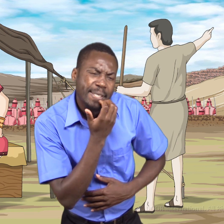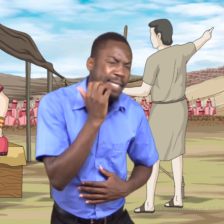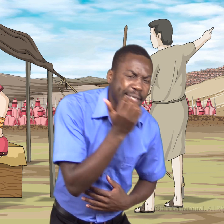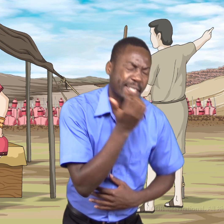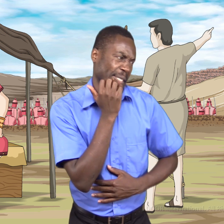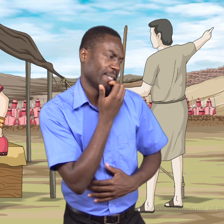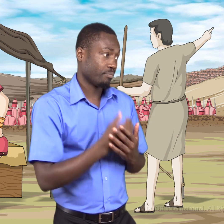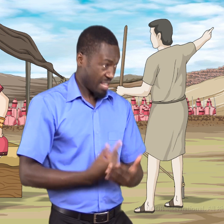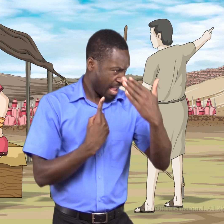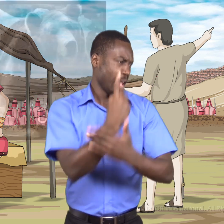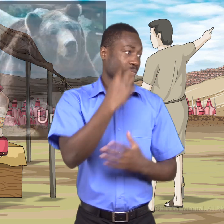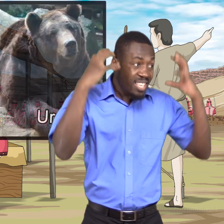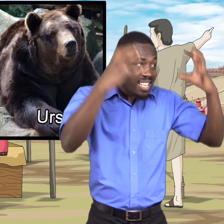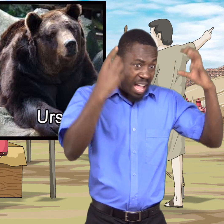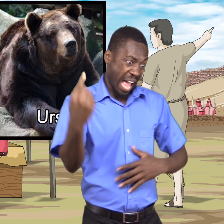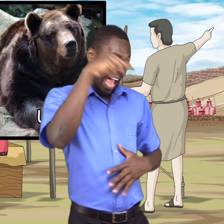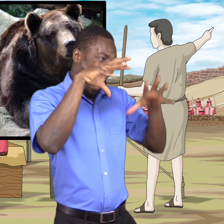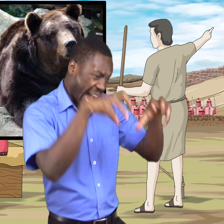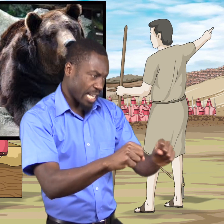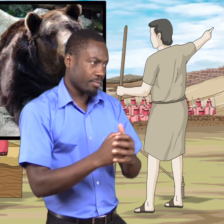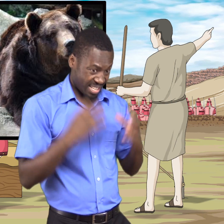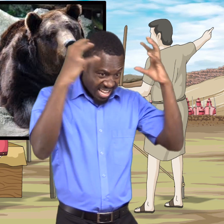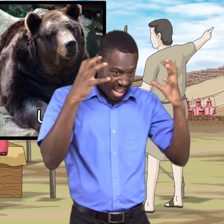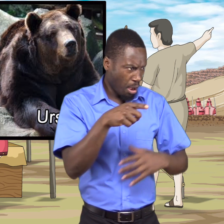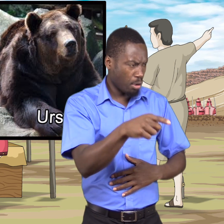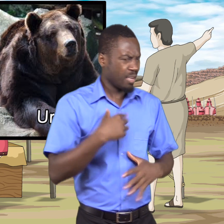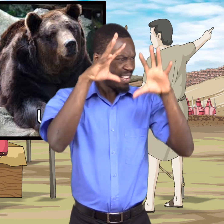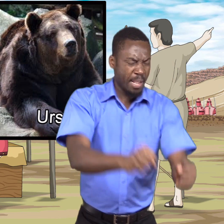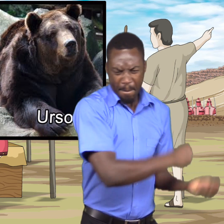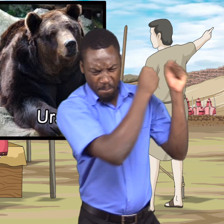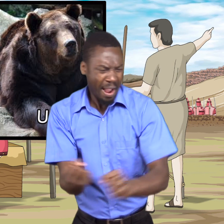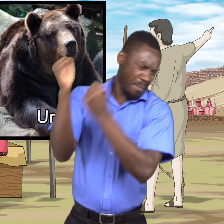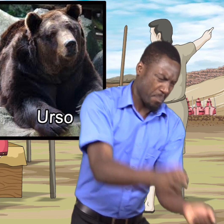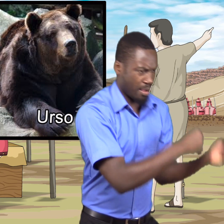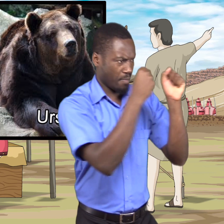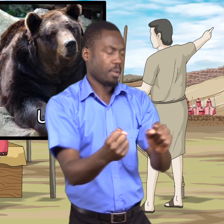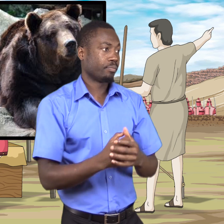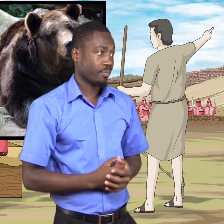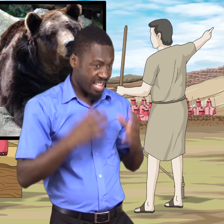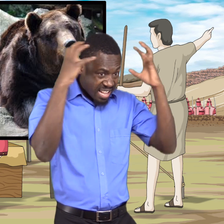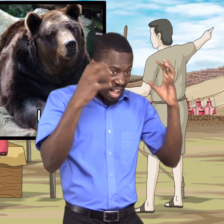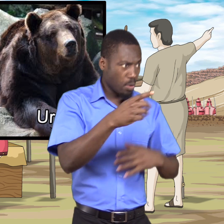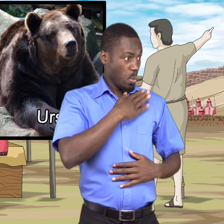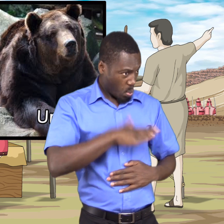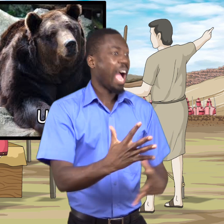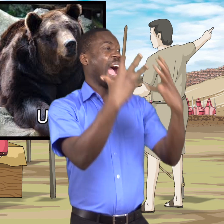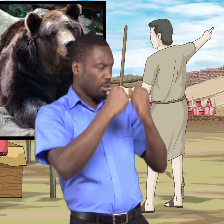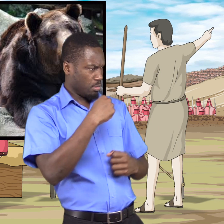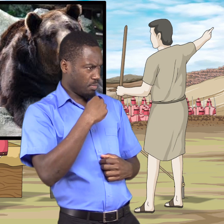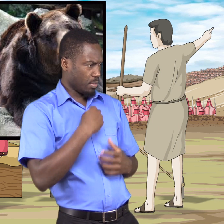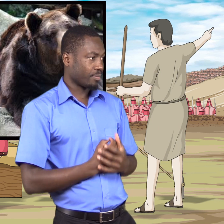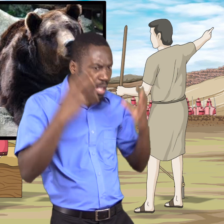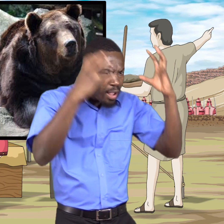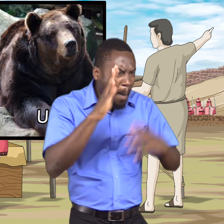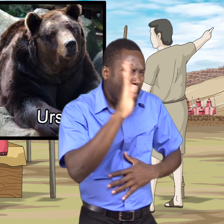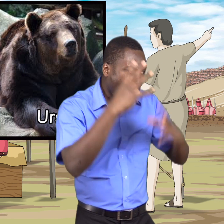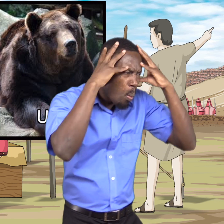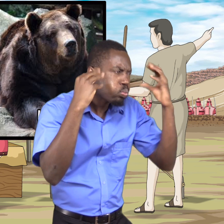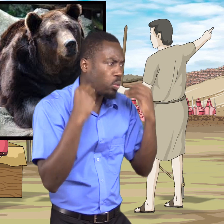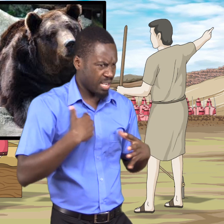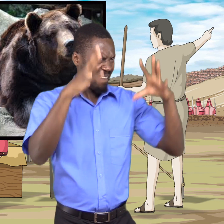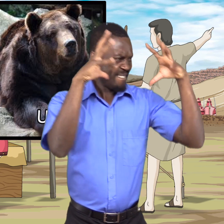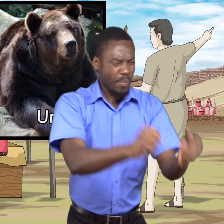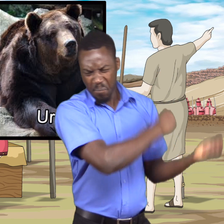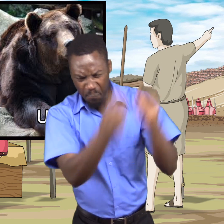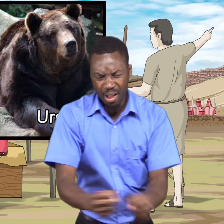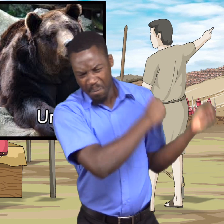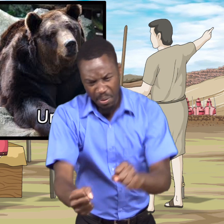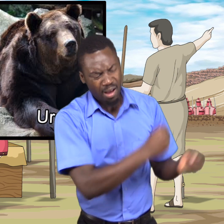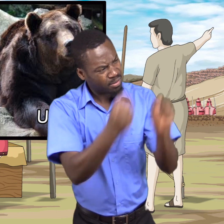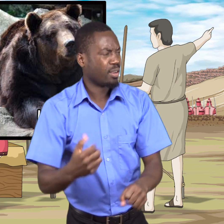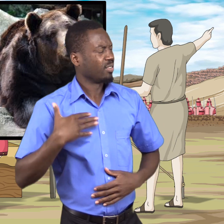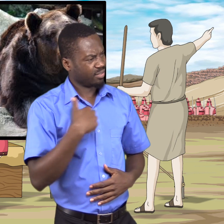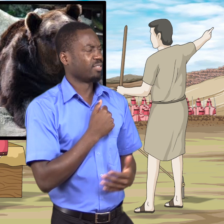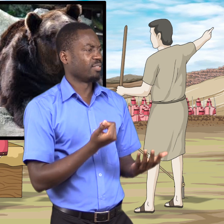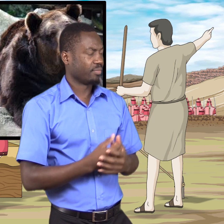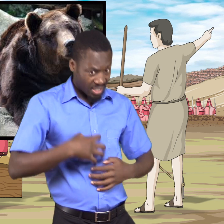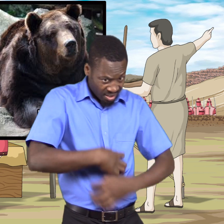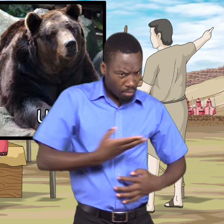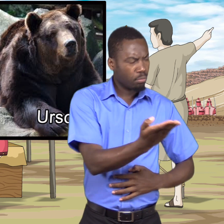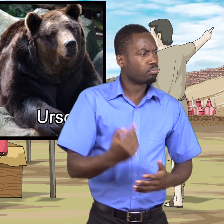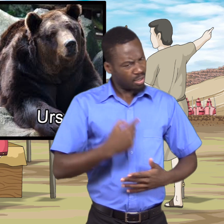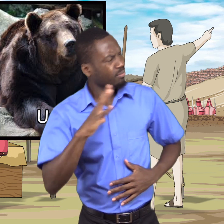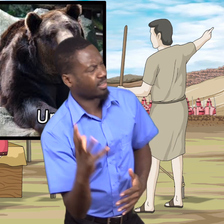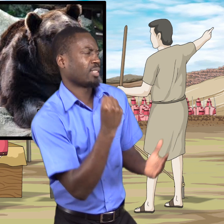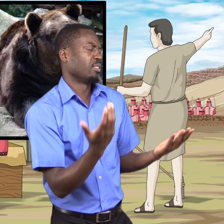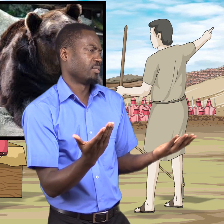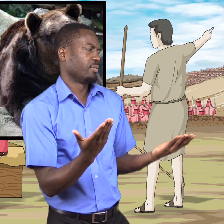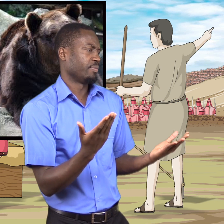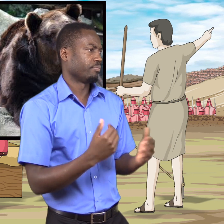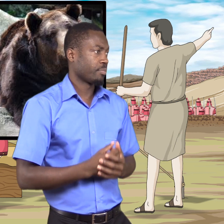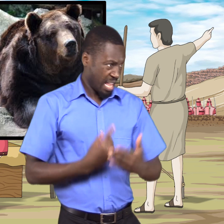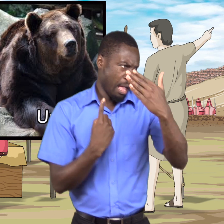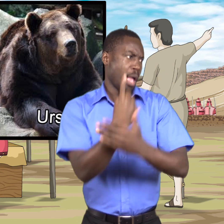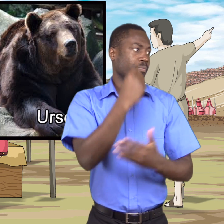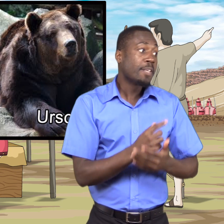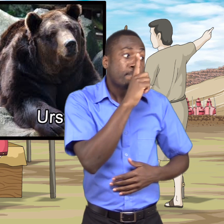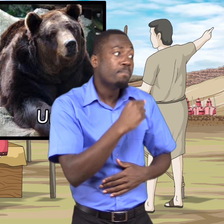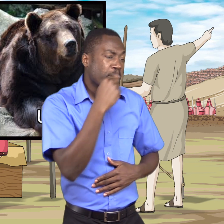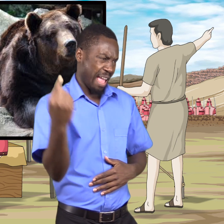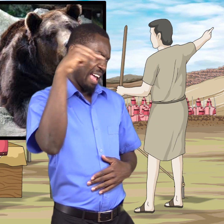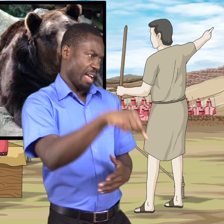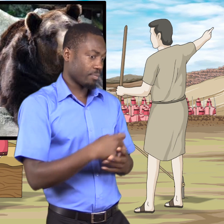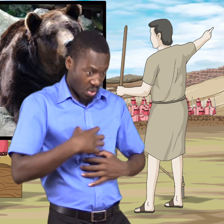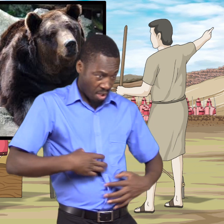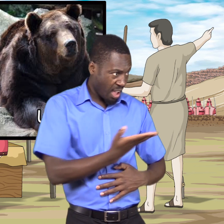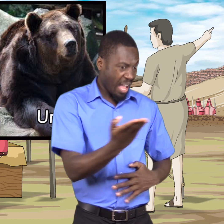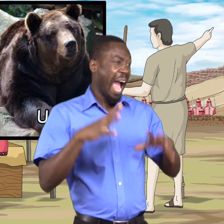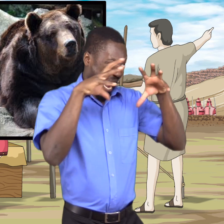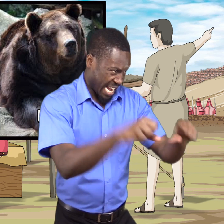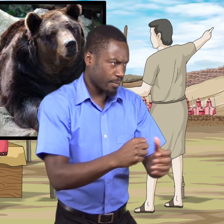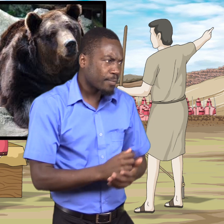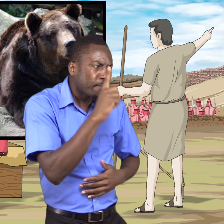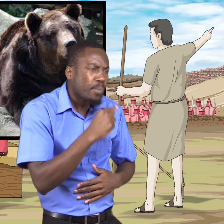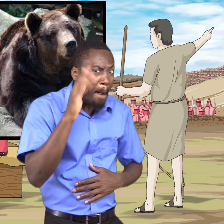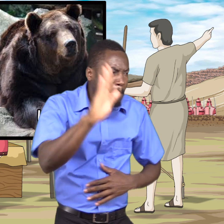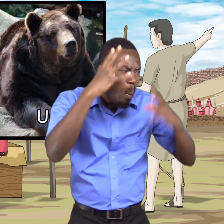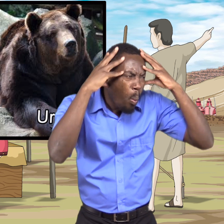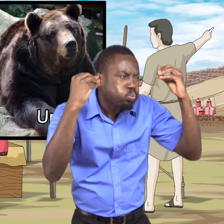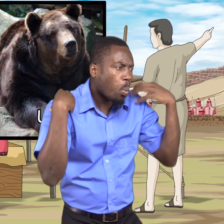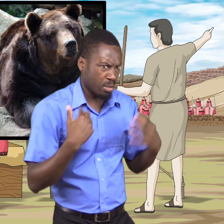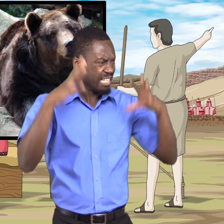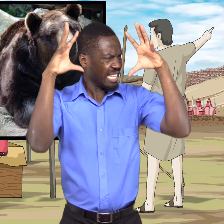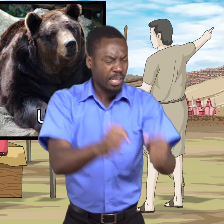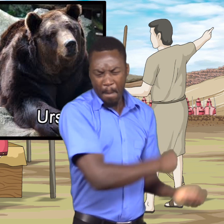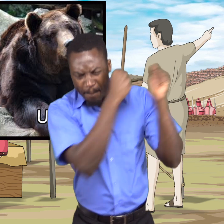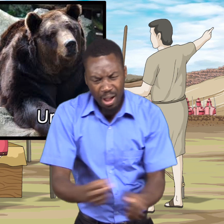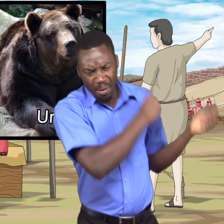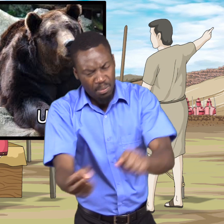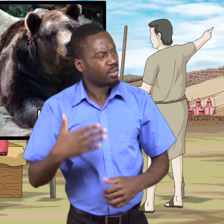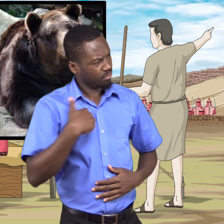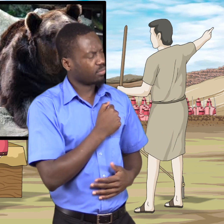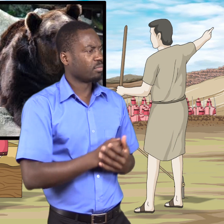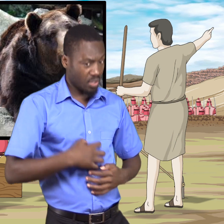David replied, “Your servant has been tending his father’s sheep, and whenever a lion or a bear came and carried off a lamb from the flock, I went after it, struck it down, and delivered the lamb from its mouth.